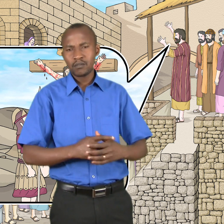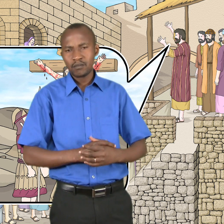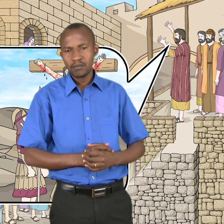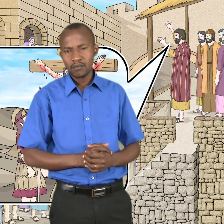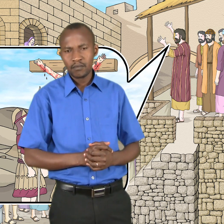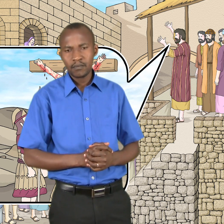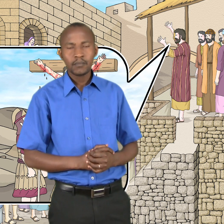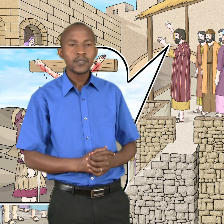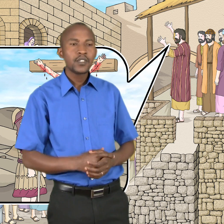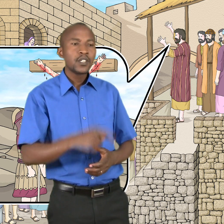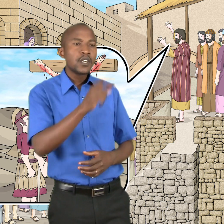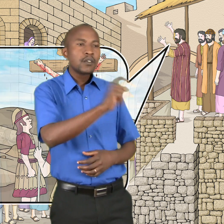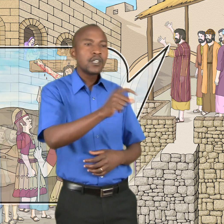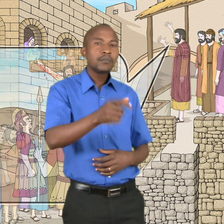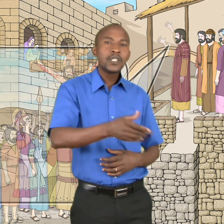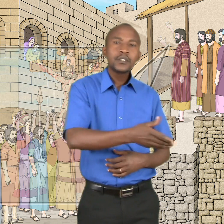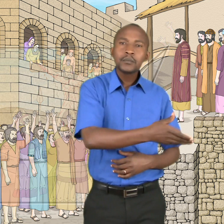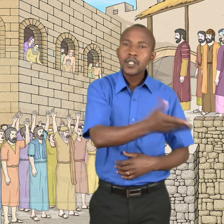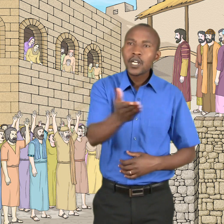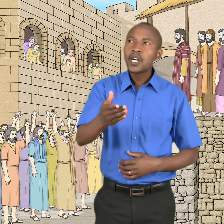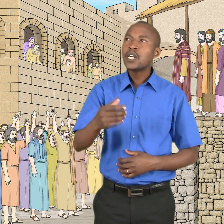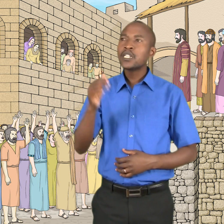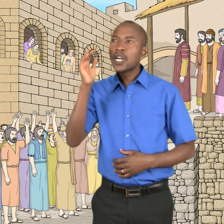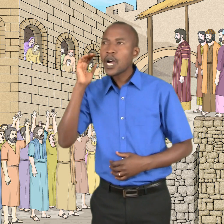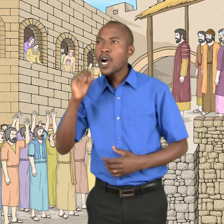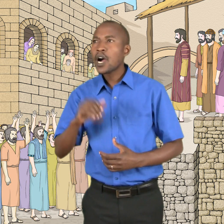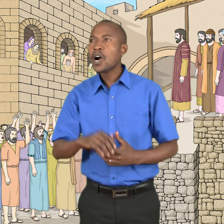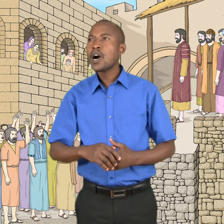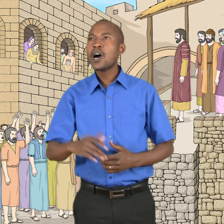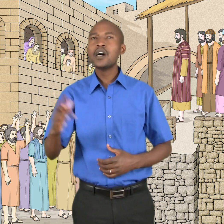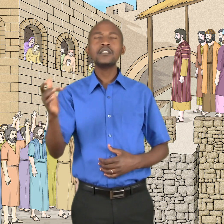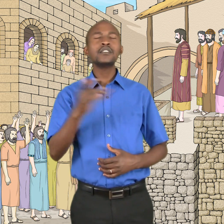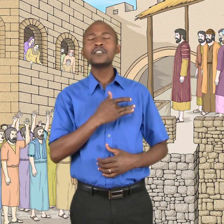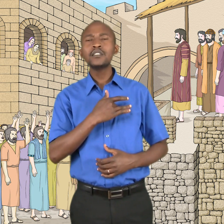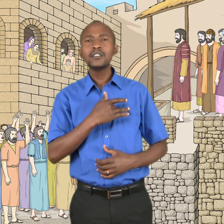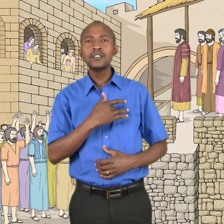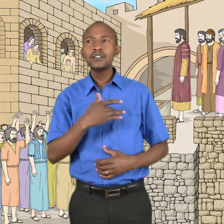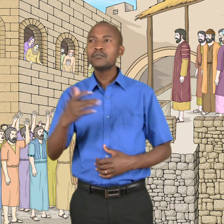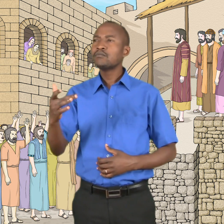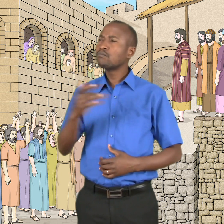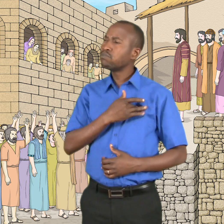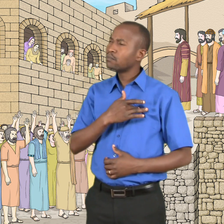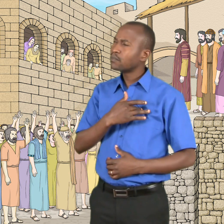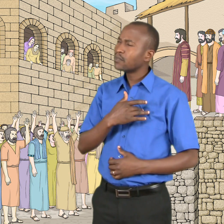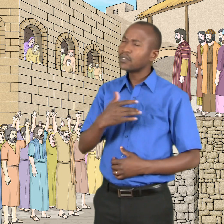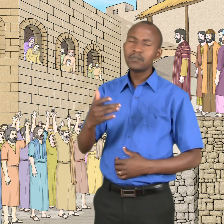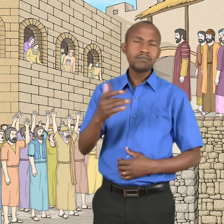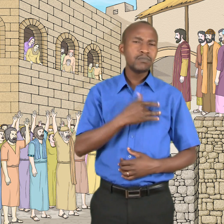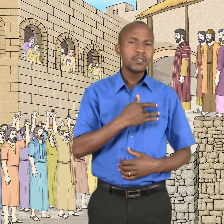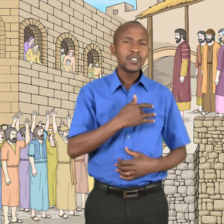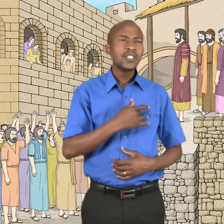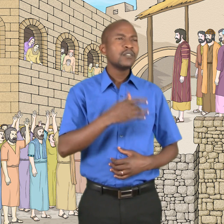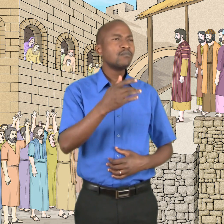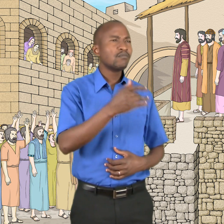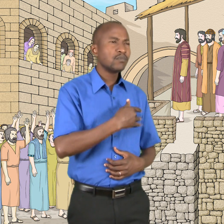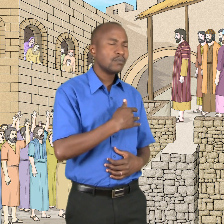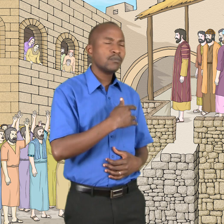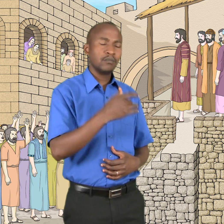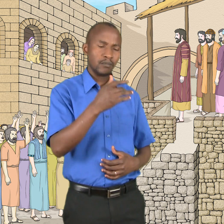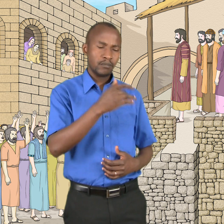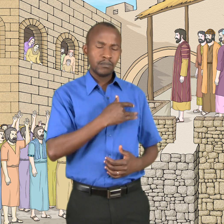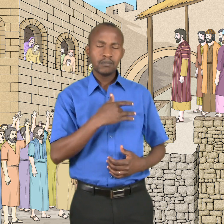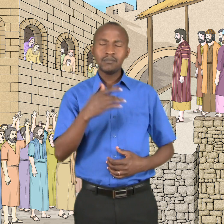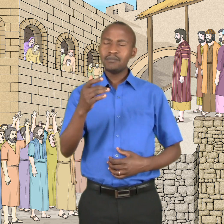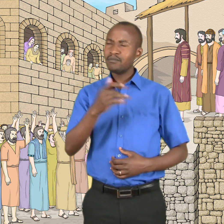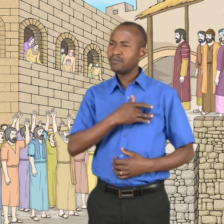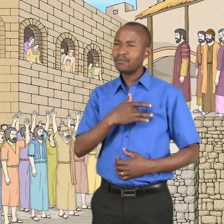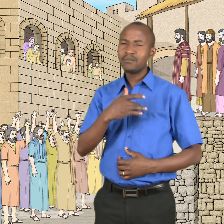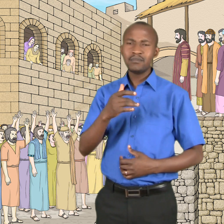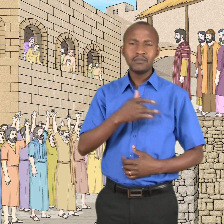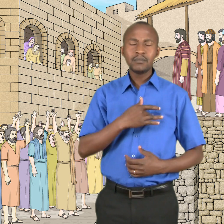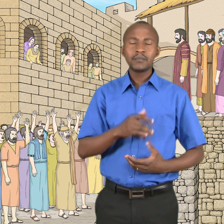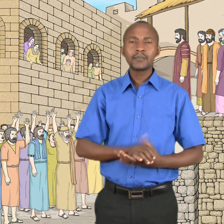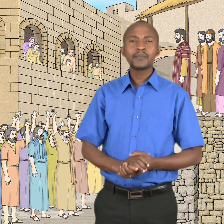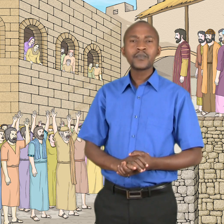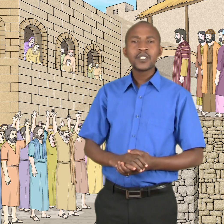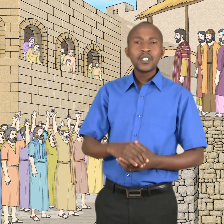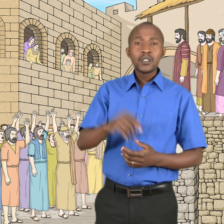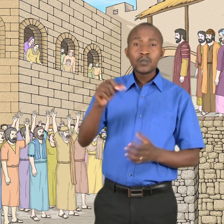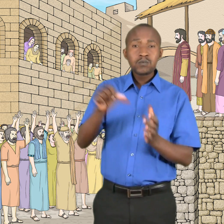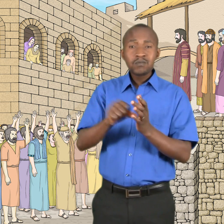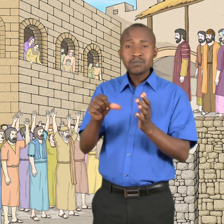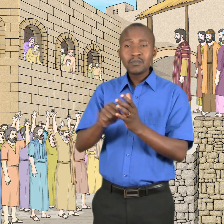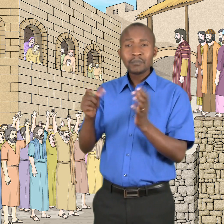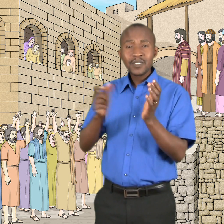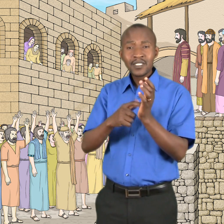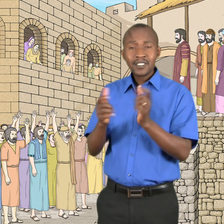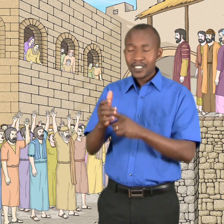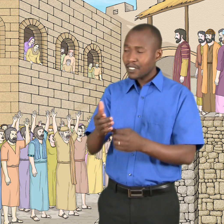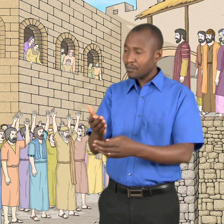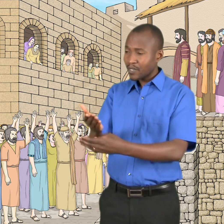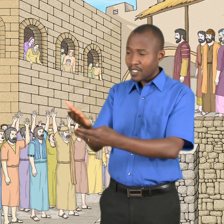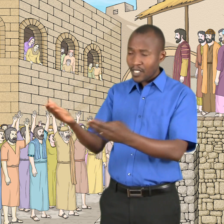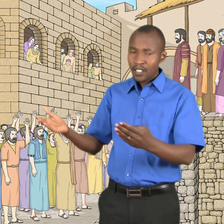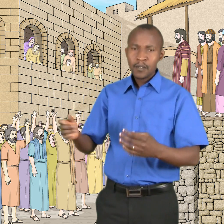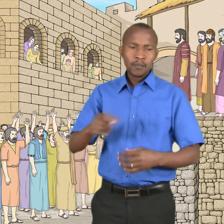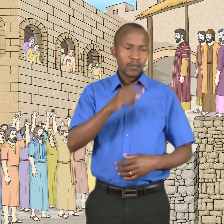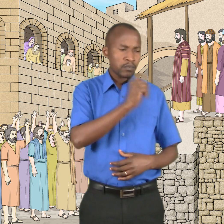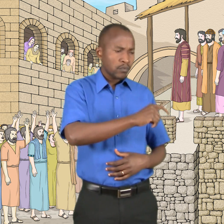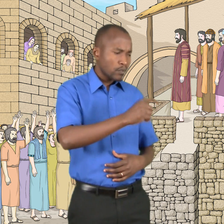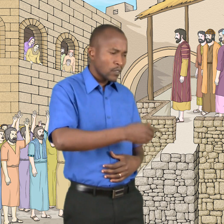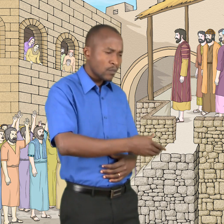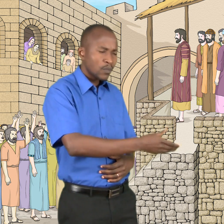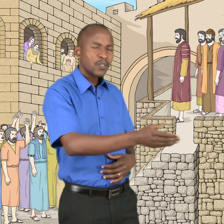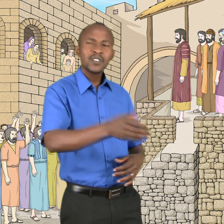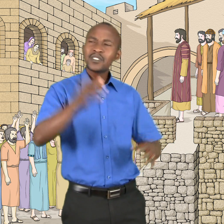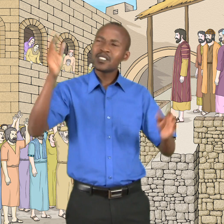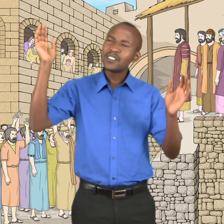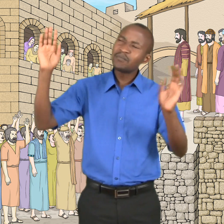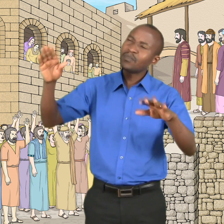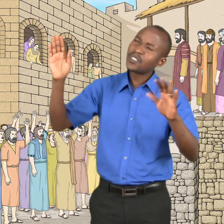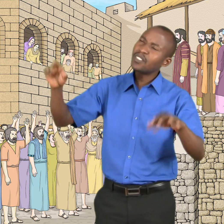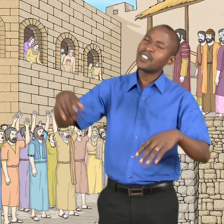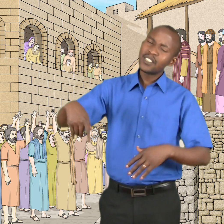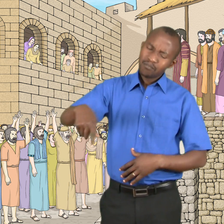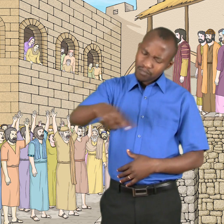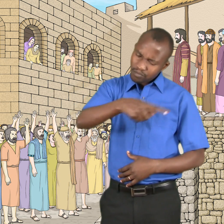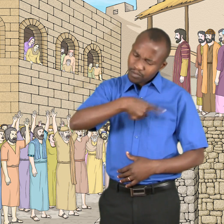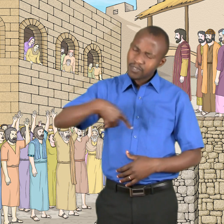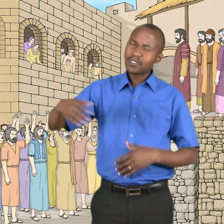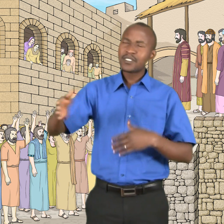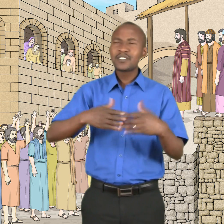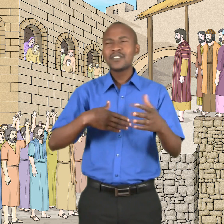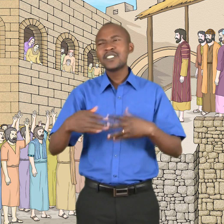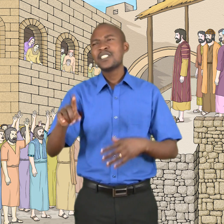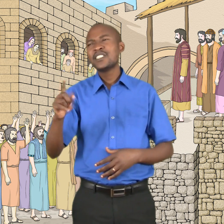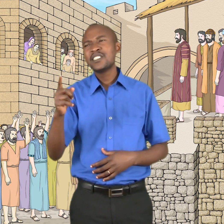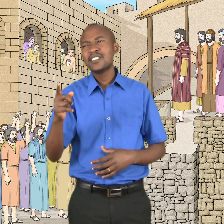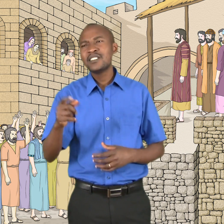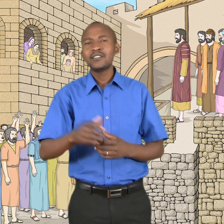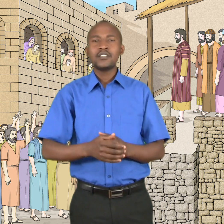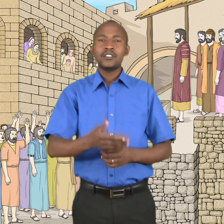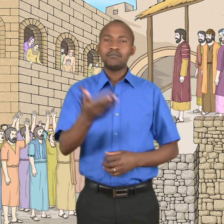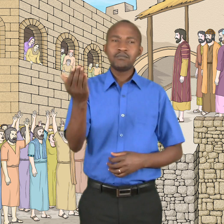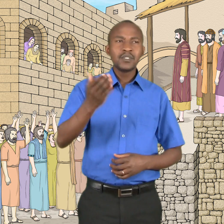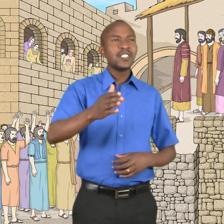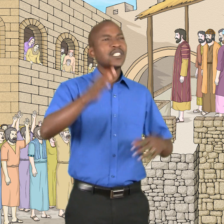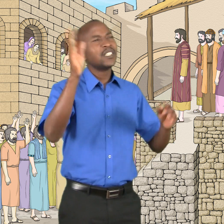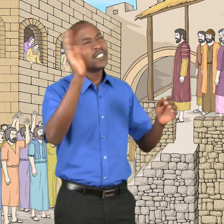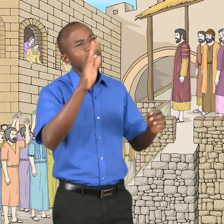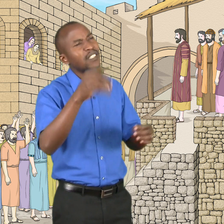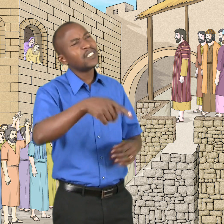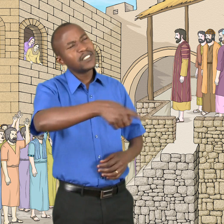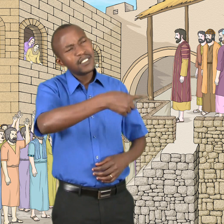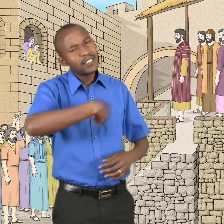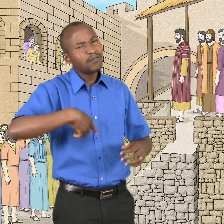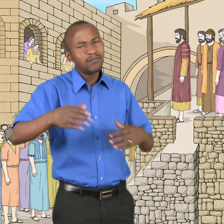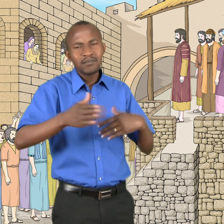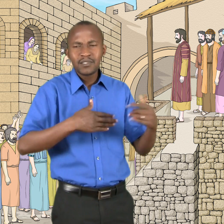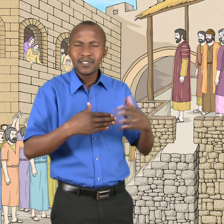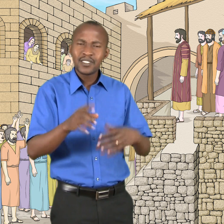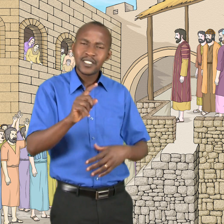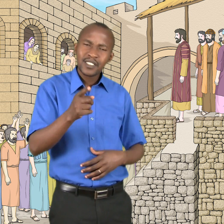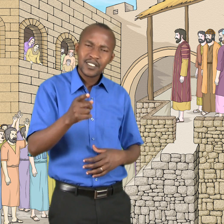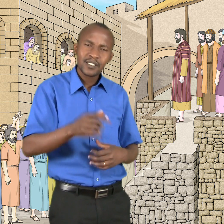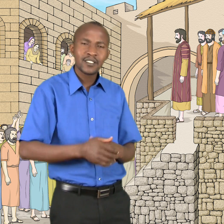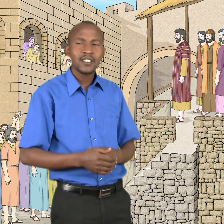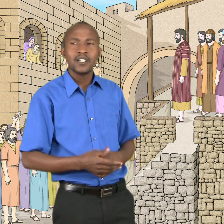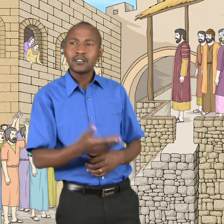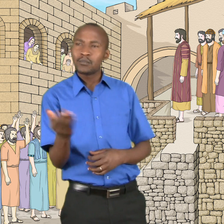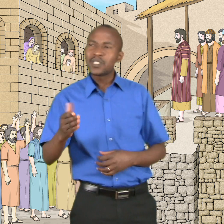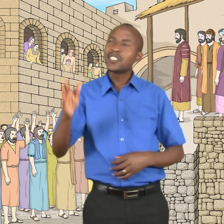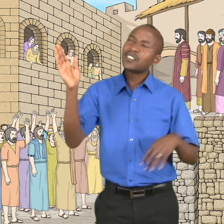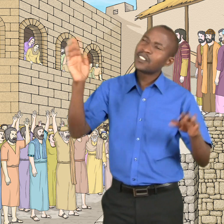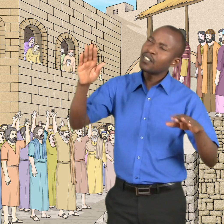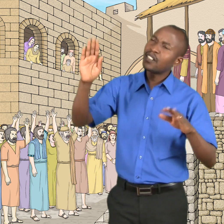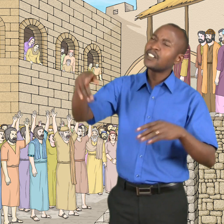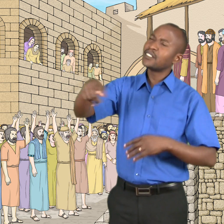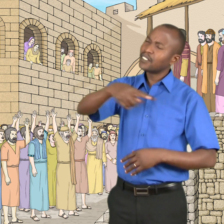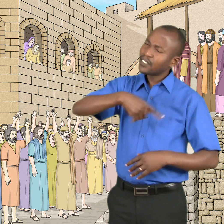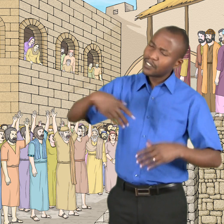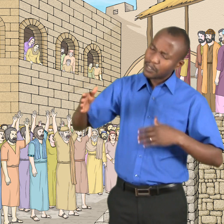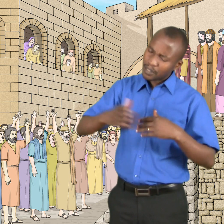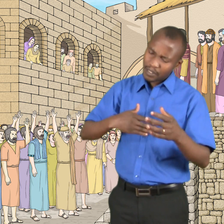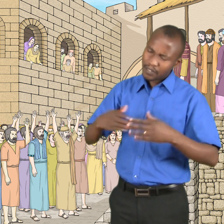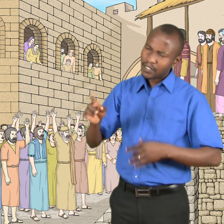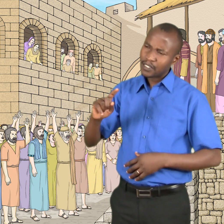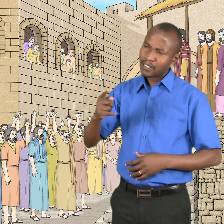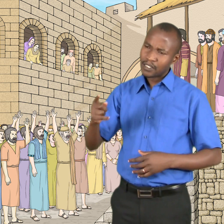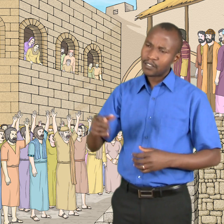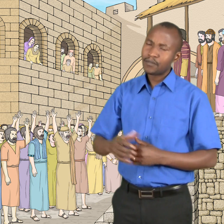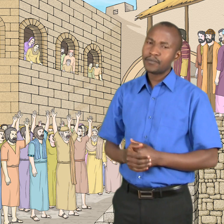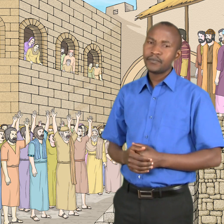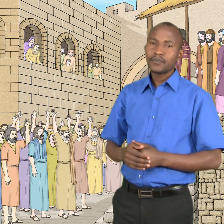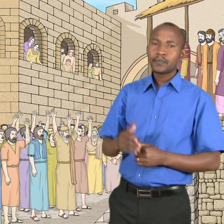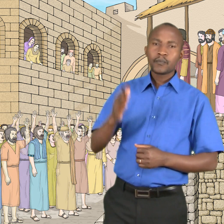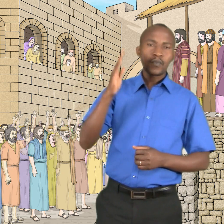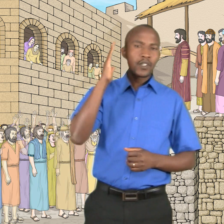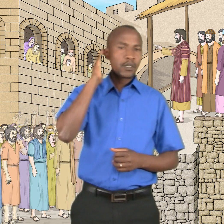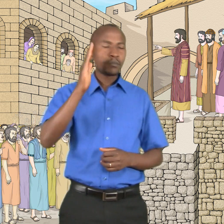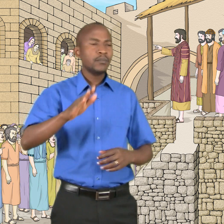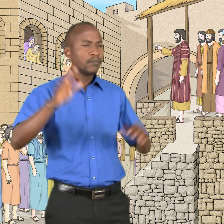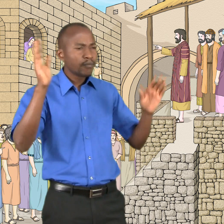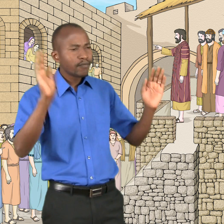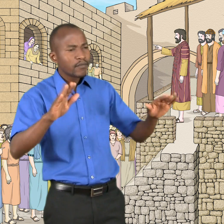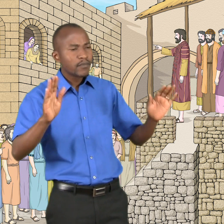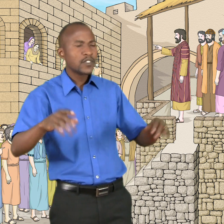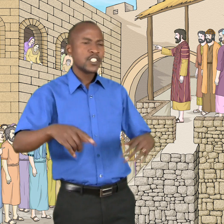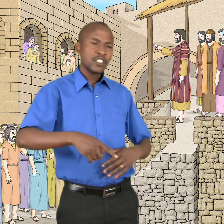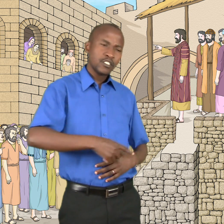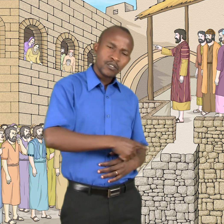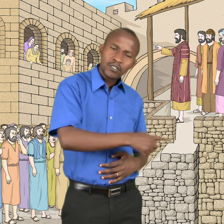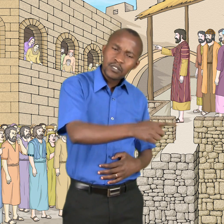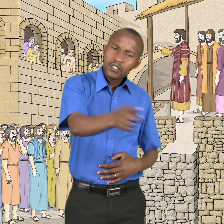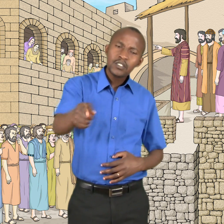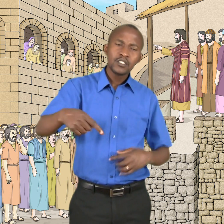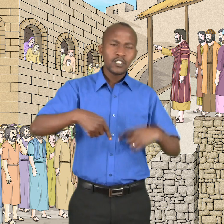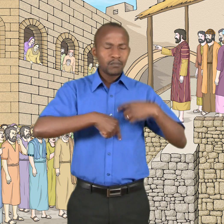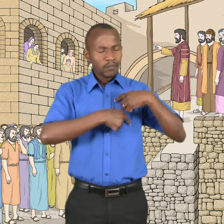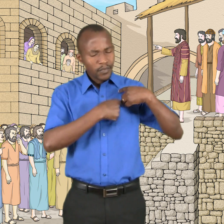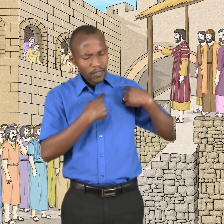When the people heard this, they were cut to the heart and asked Peter and the other apostles, “Brothers, what shall we do?”